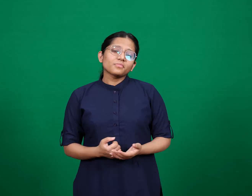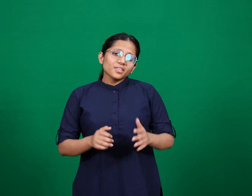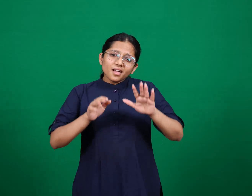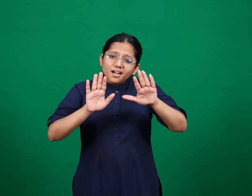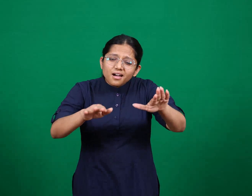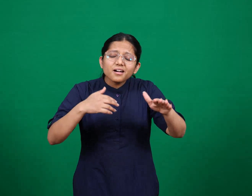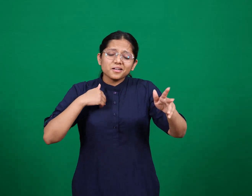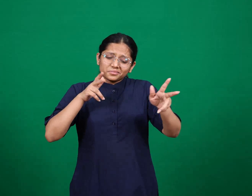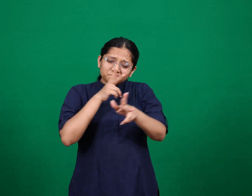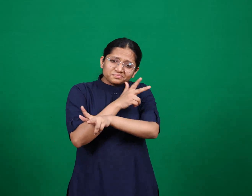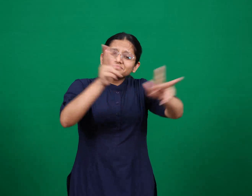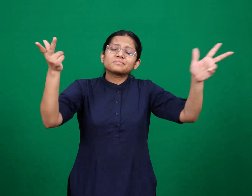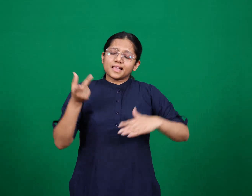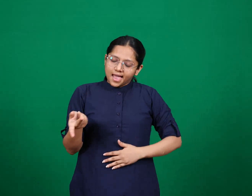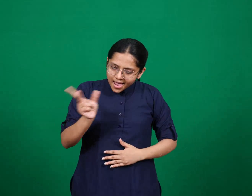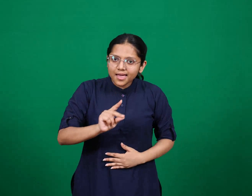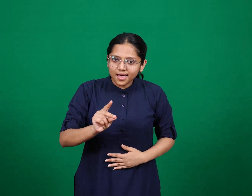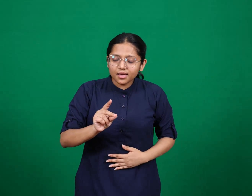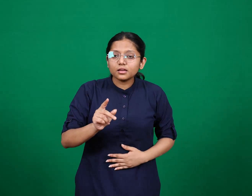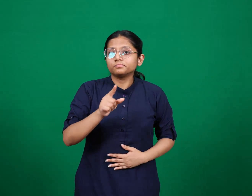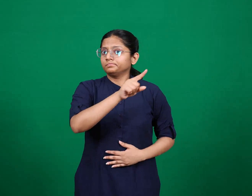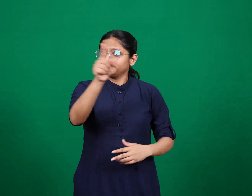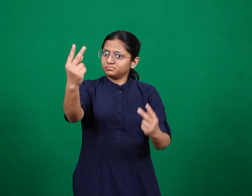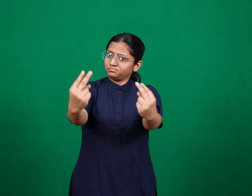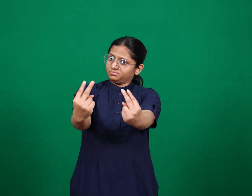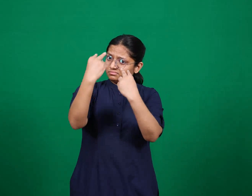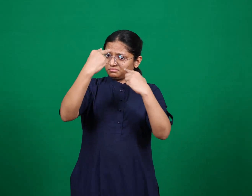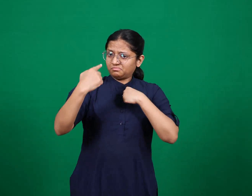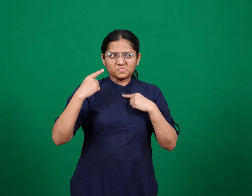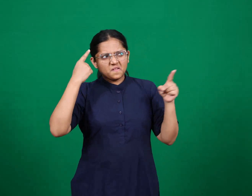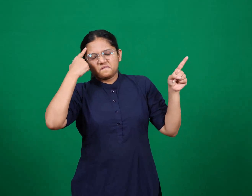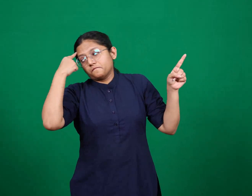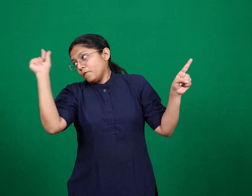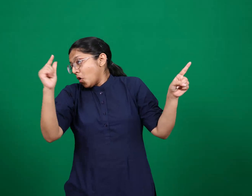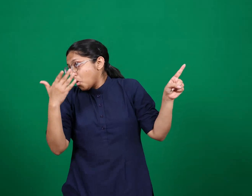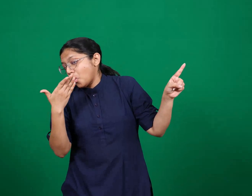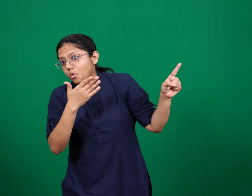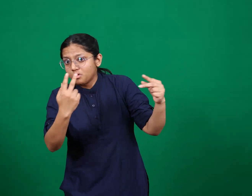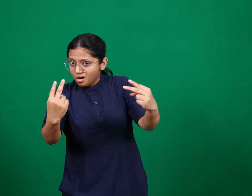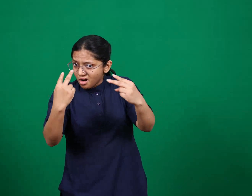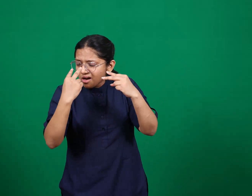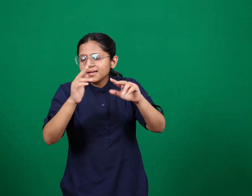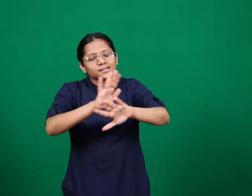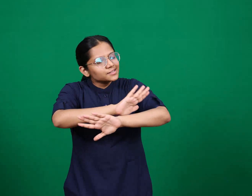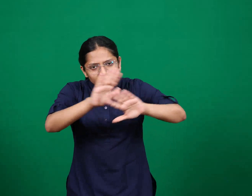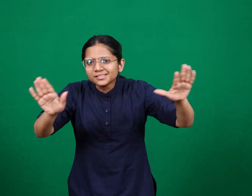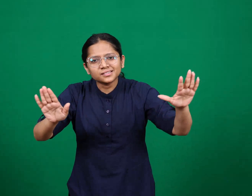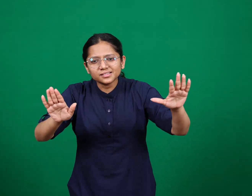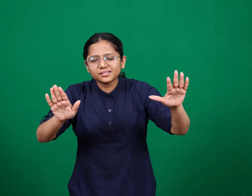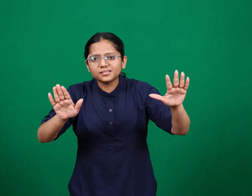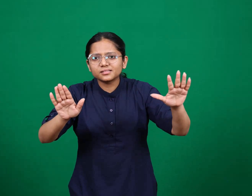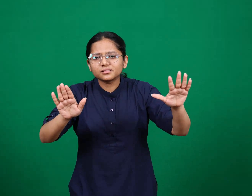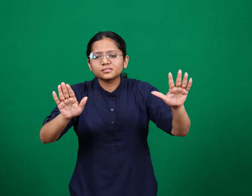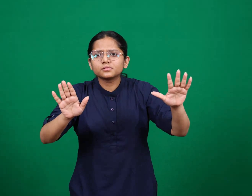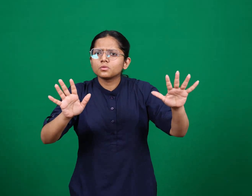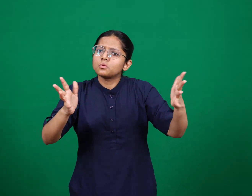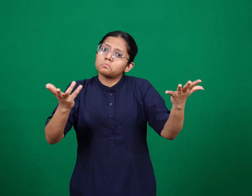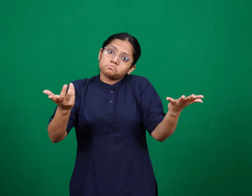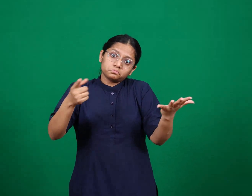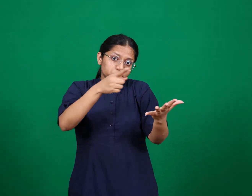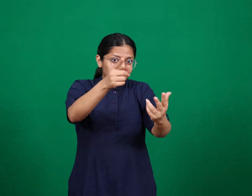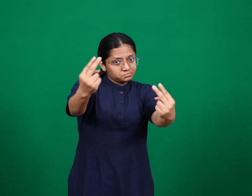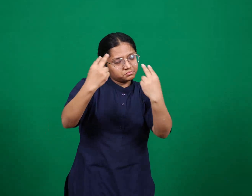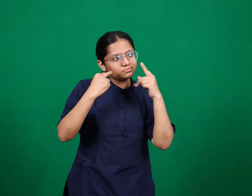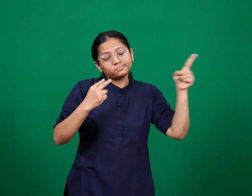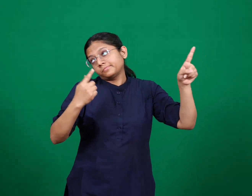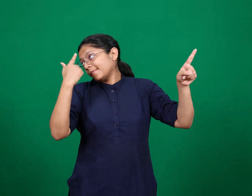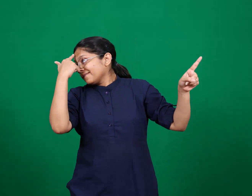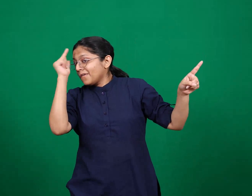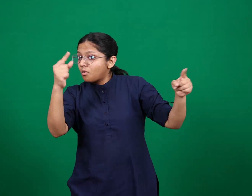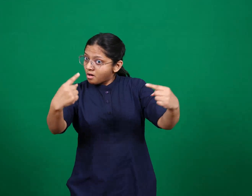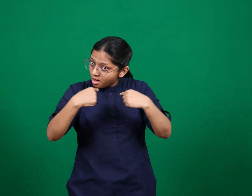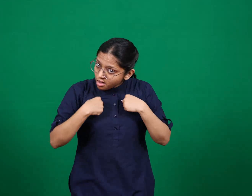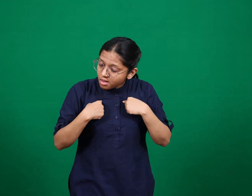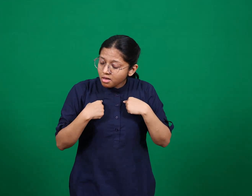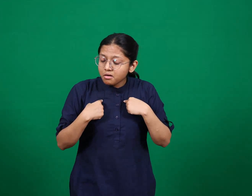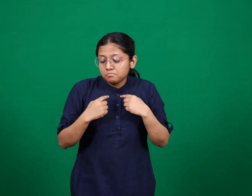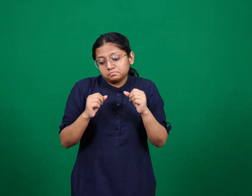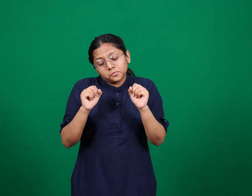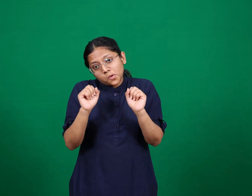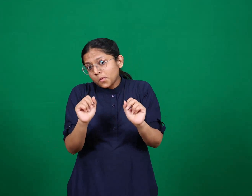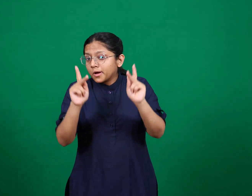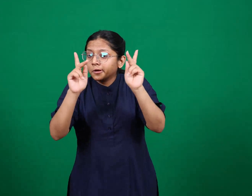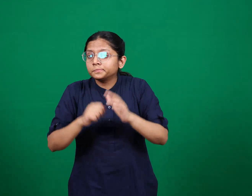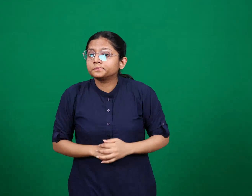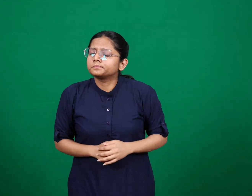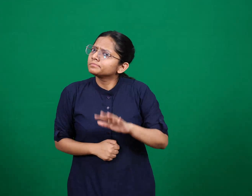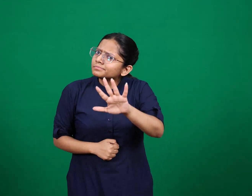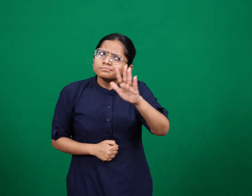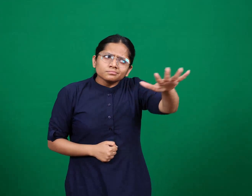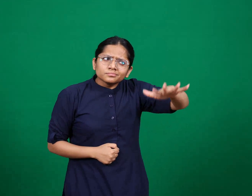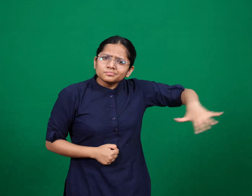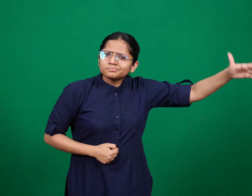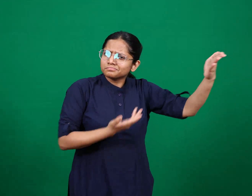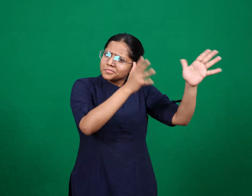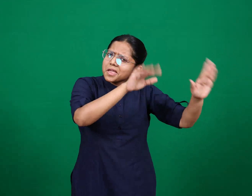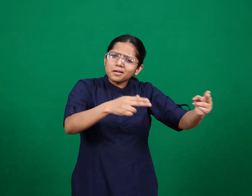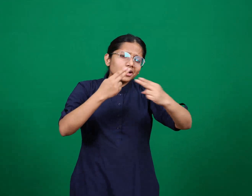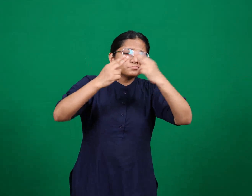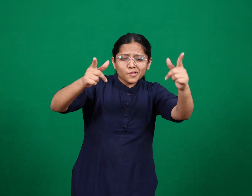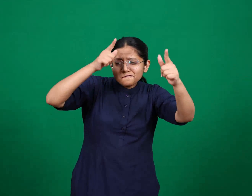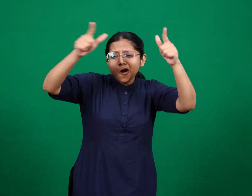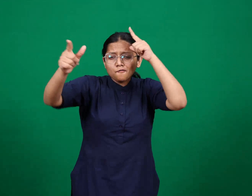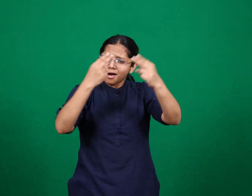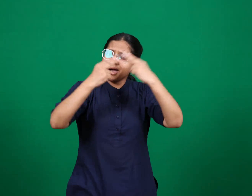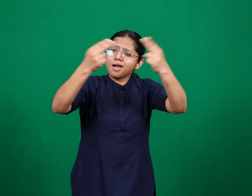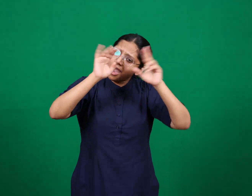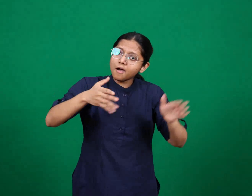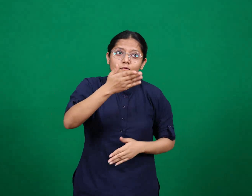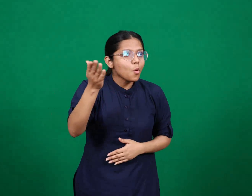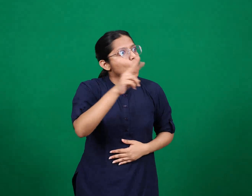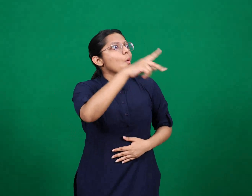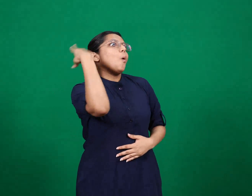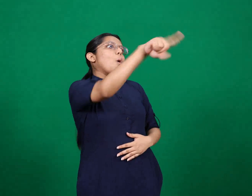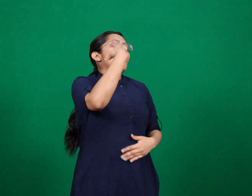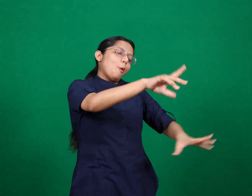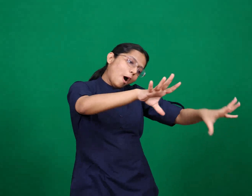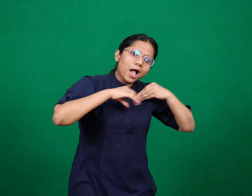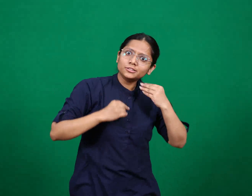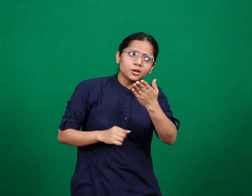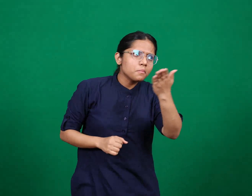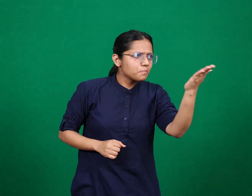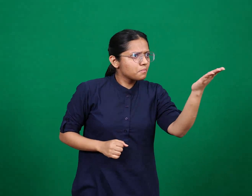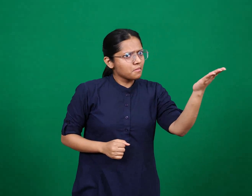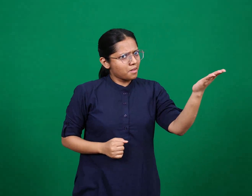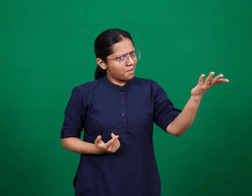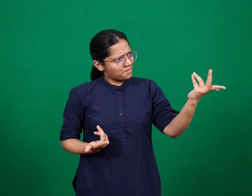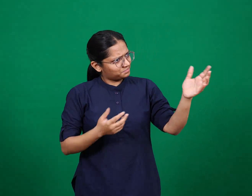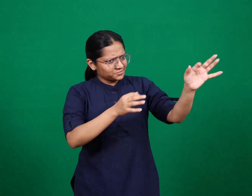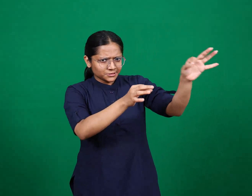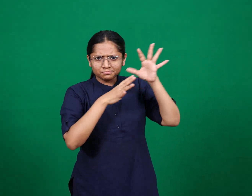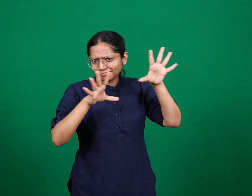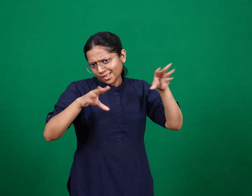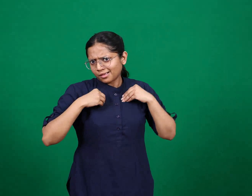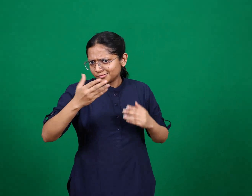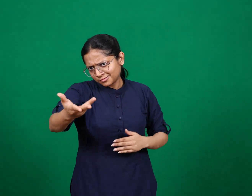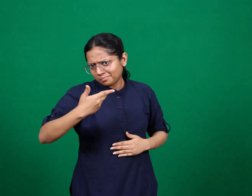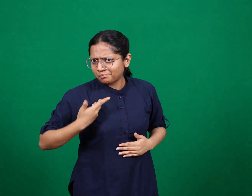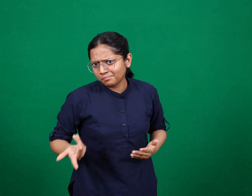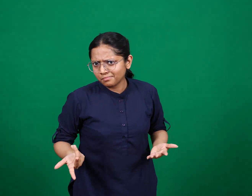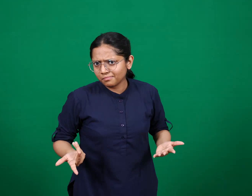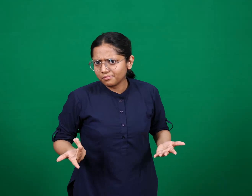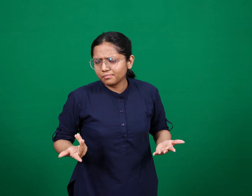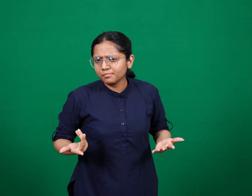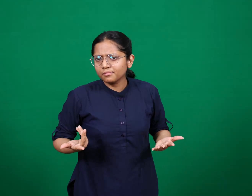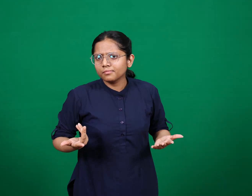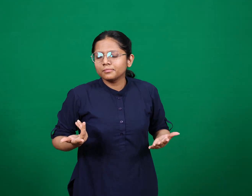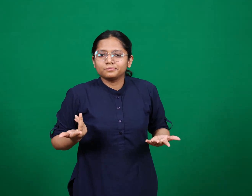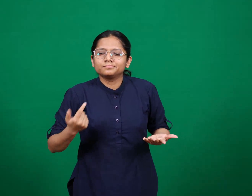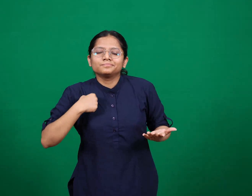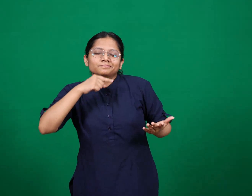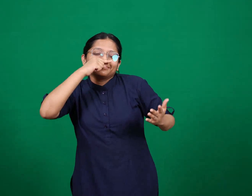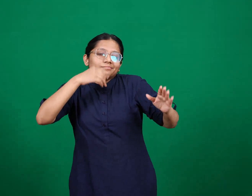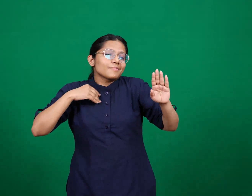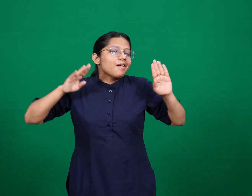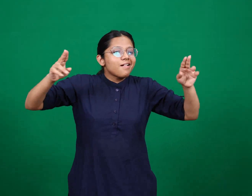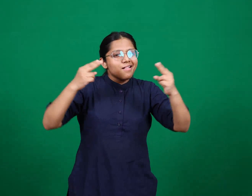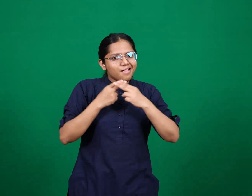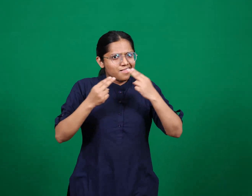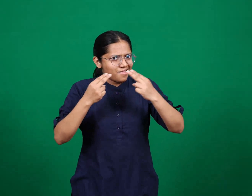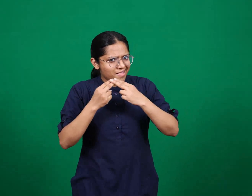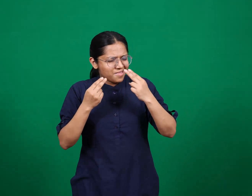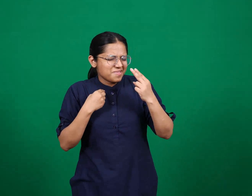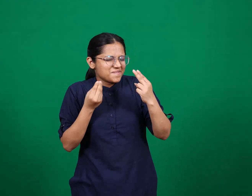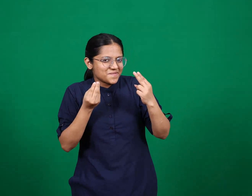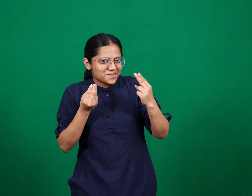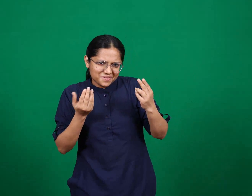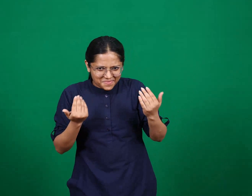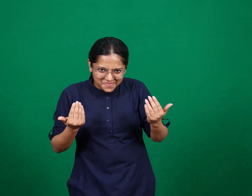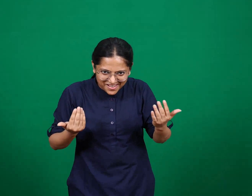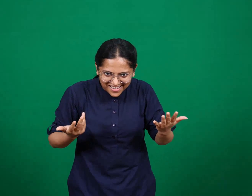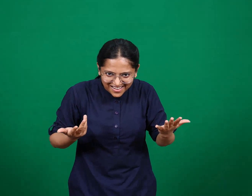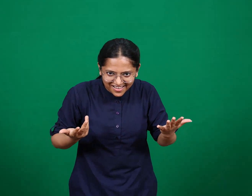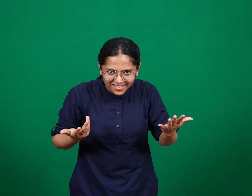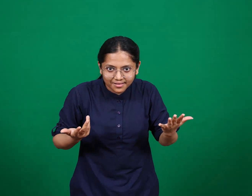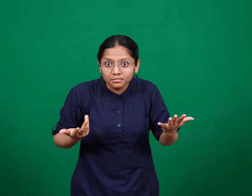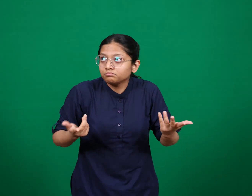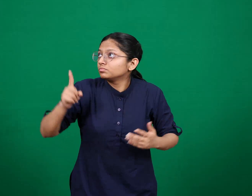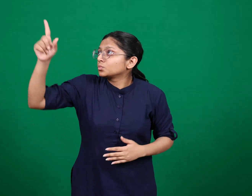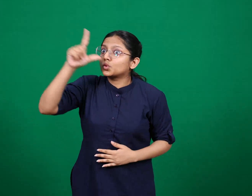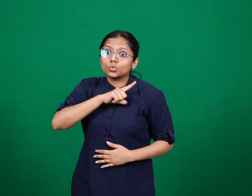I repeat: Let no one take me for a fool. But if you do, then receive me as a fool, so that I too may boast a little.